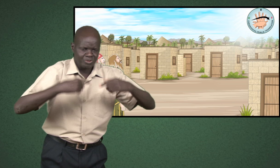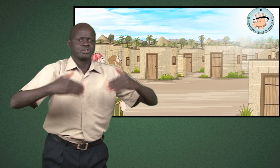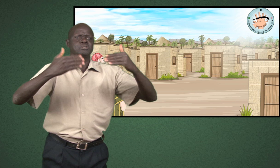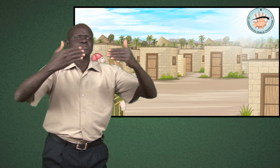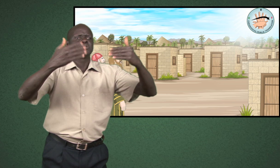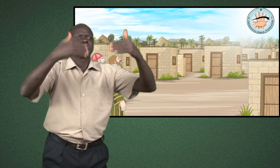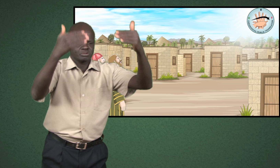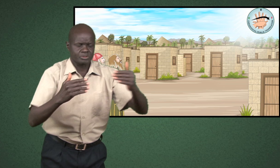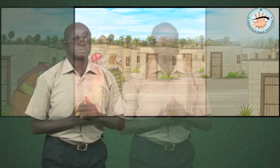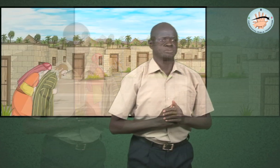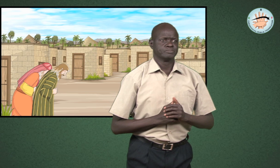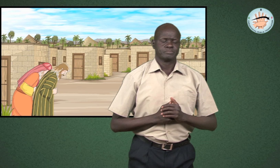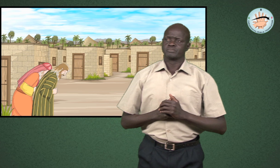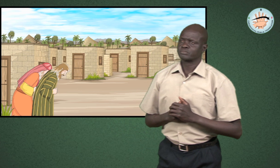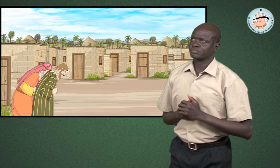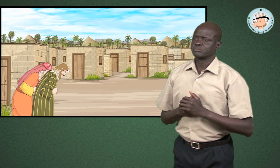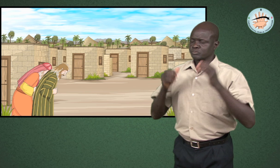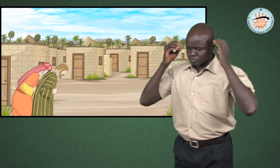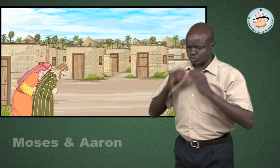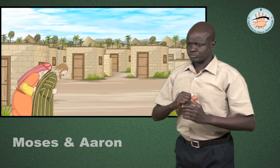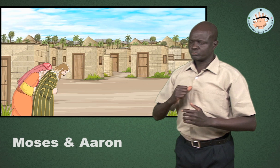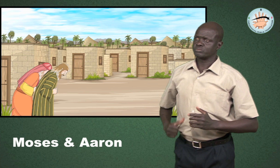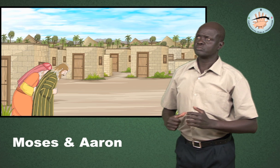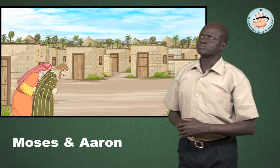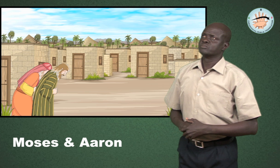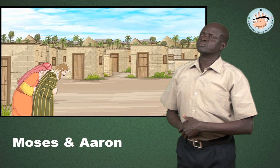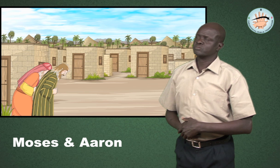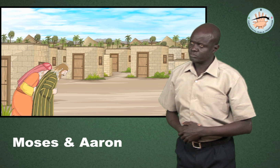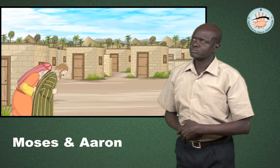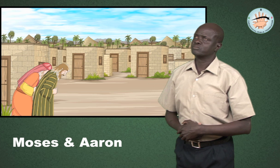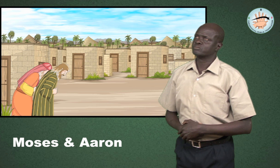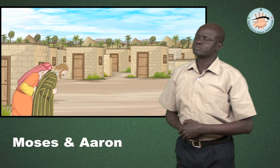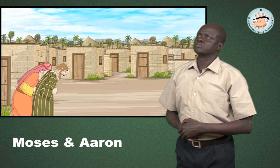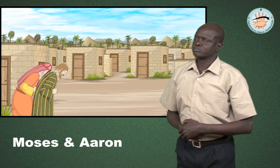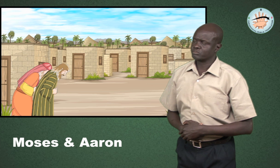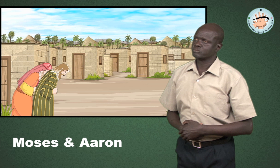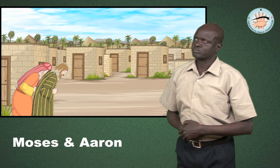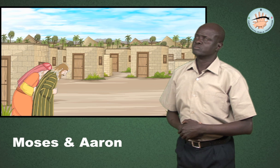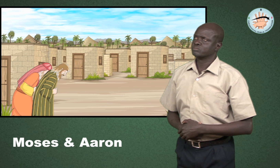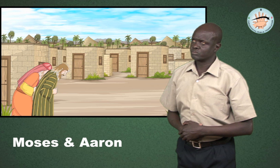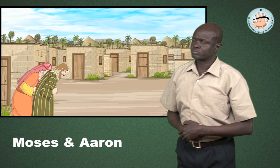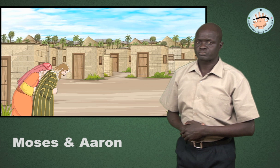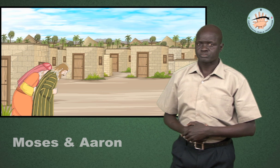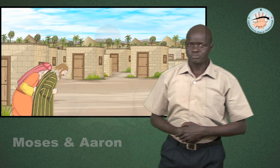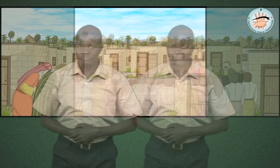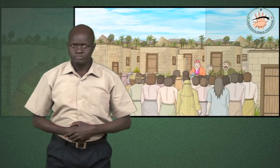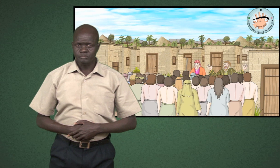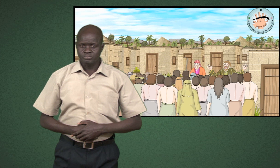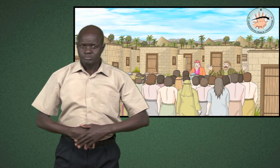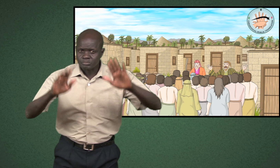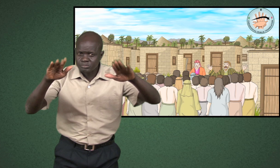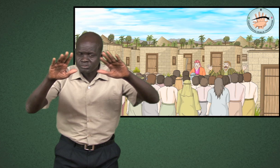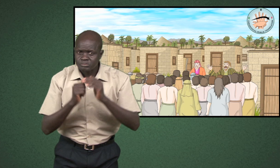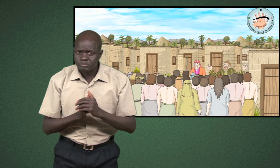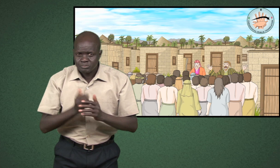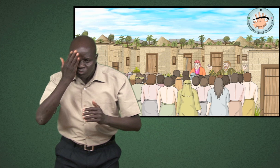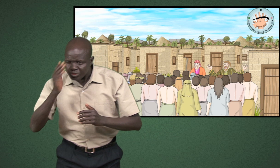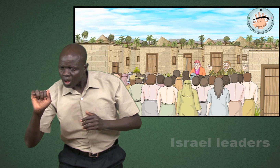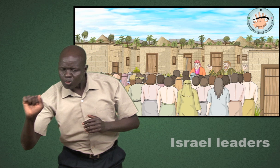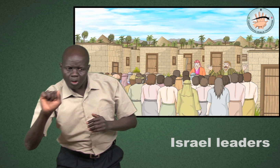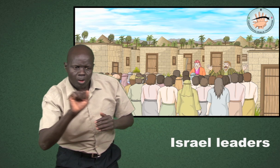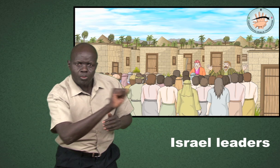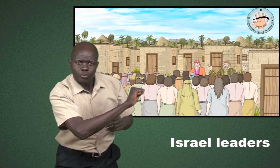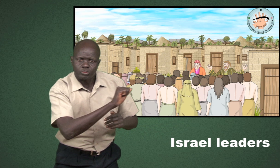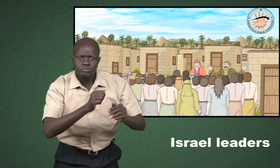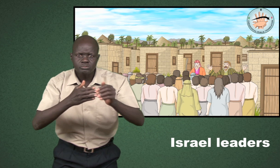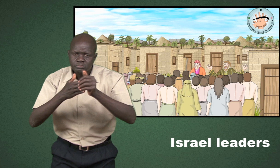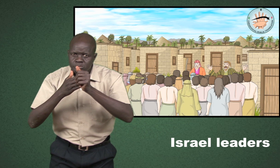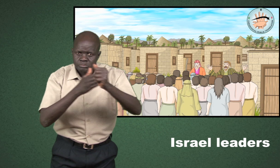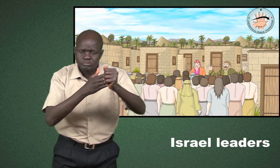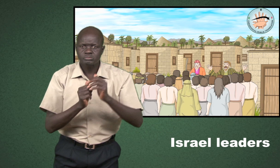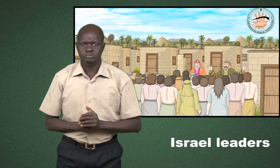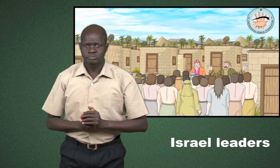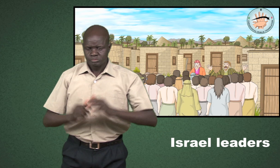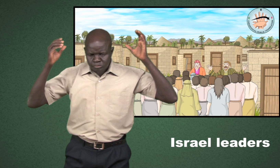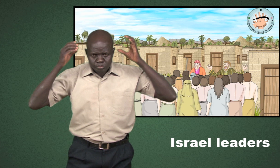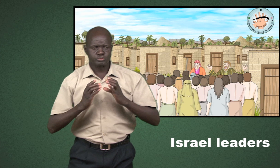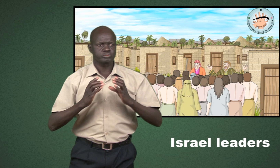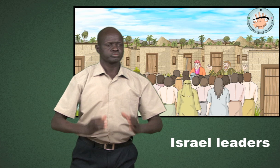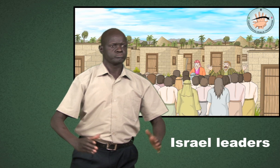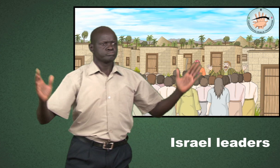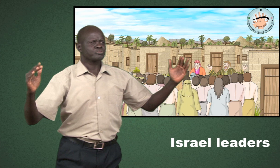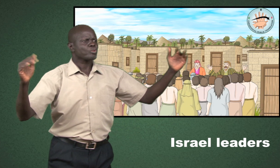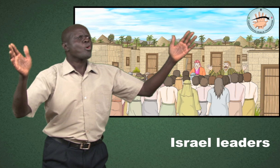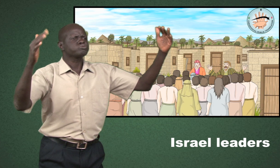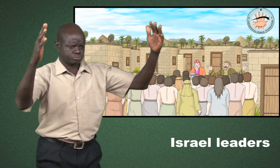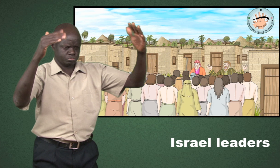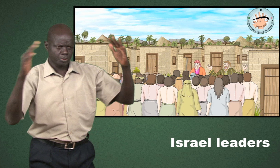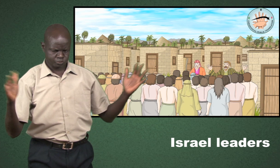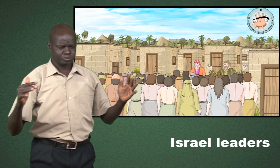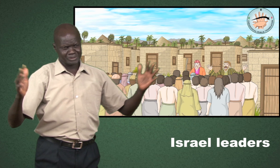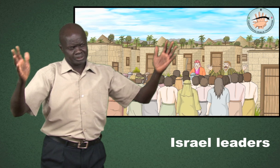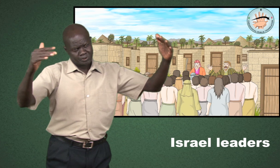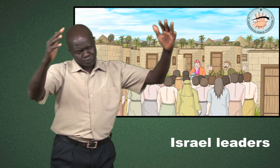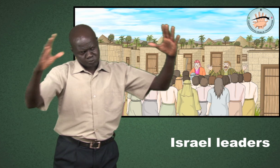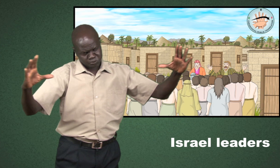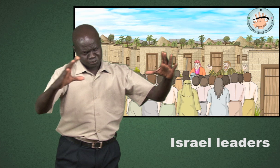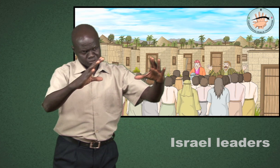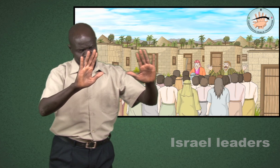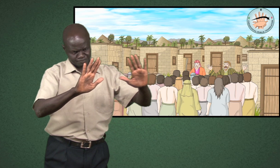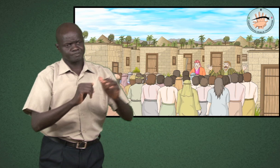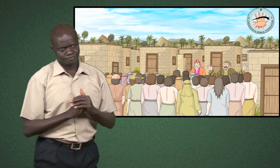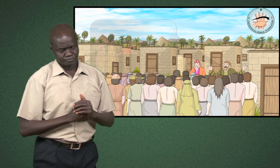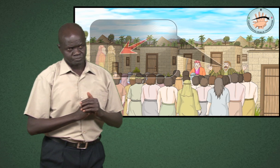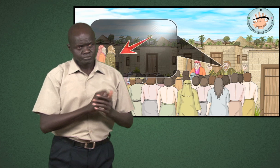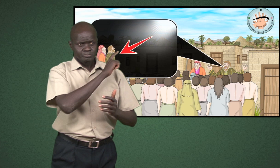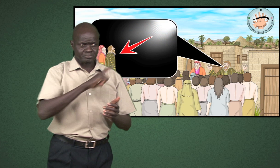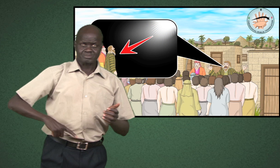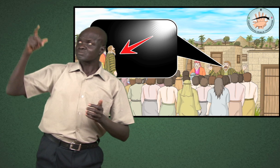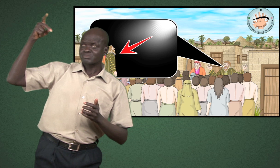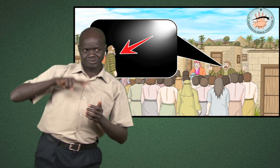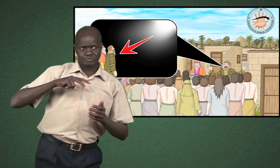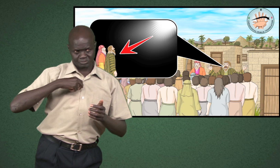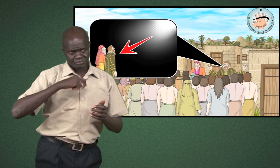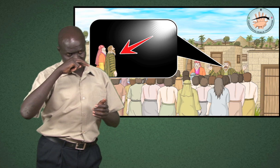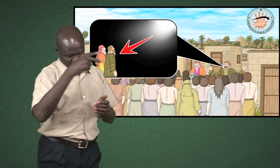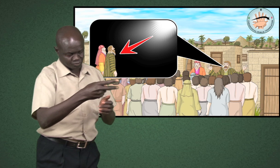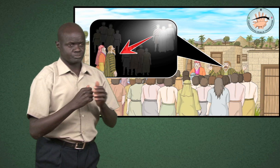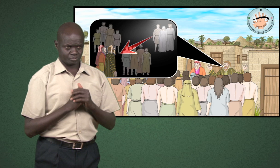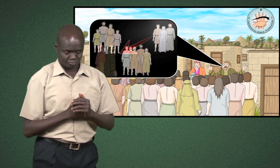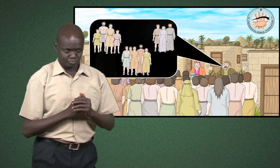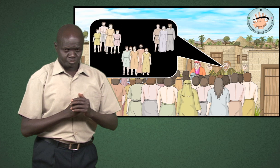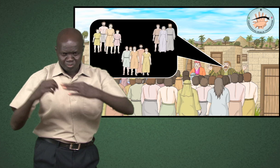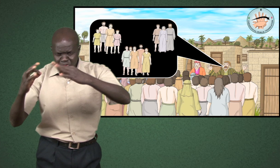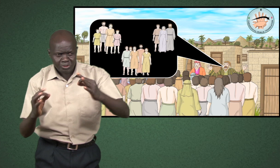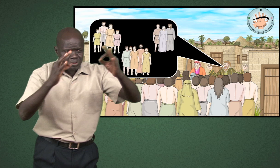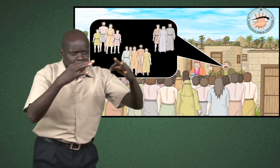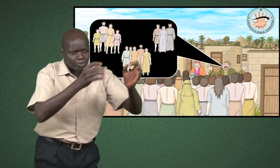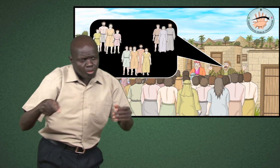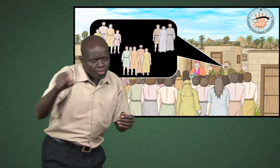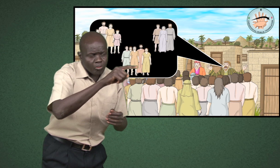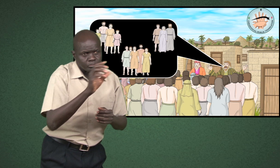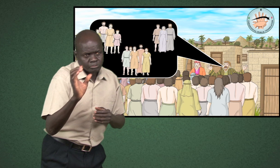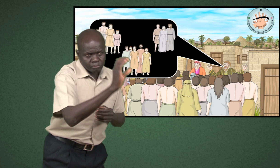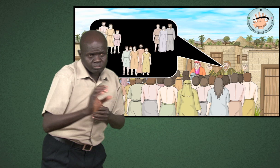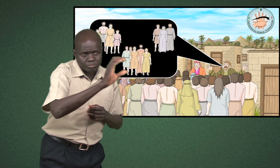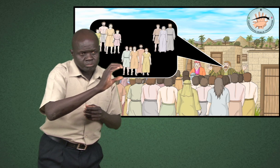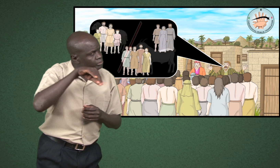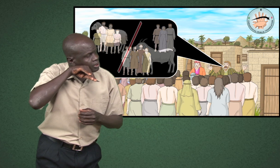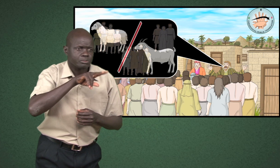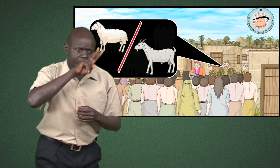Then Moses summoned all the elders of Israel and told them, “Go at once and select for yourselves a lamb for each family, and slaughter the Passover lamb.